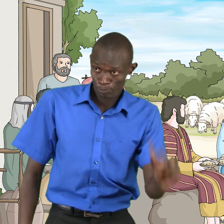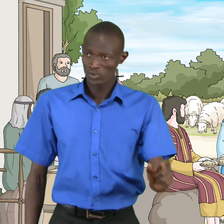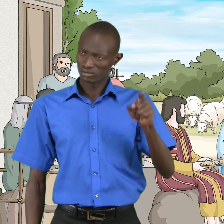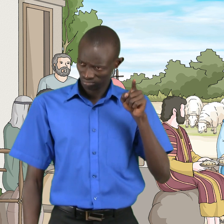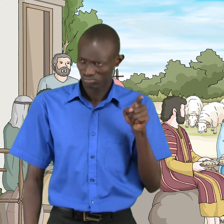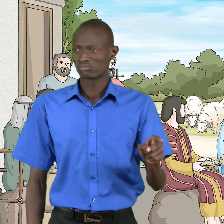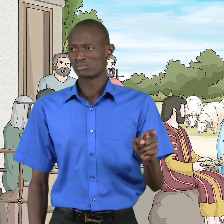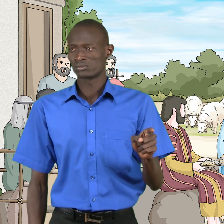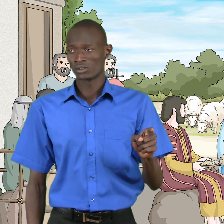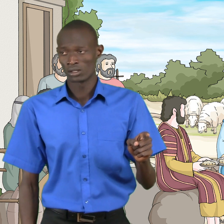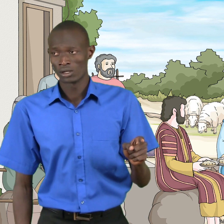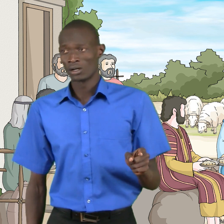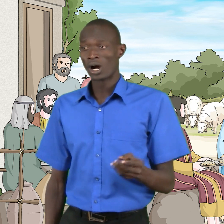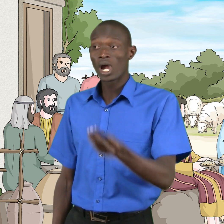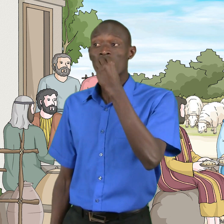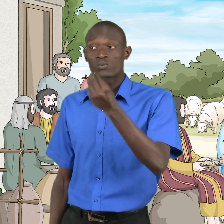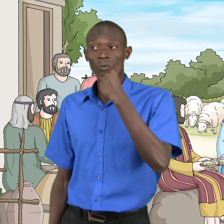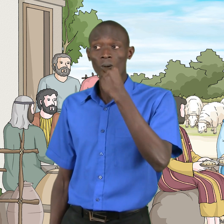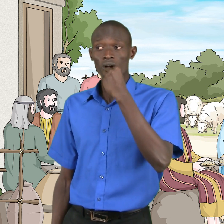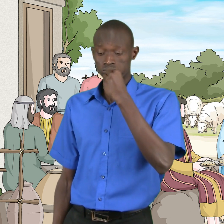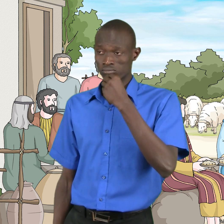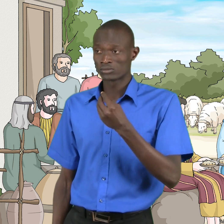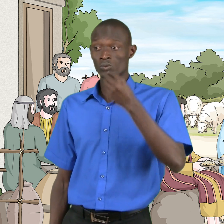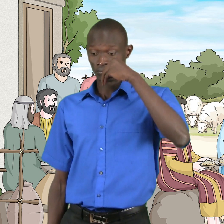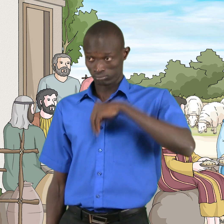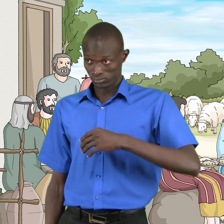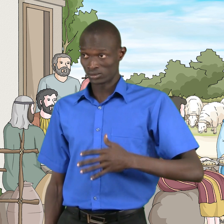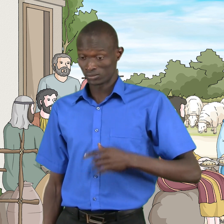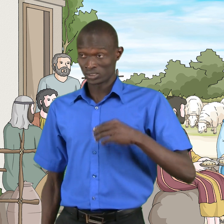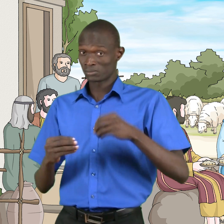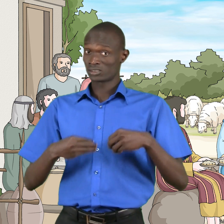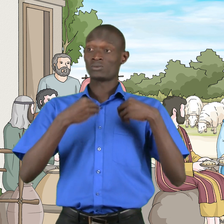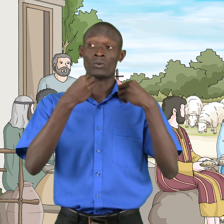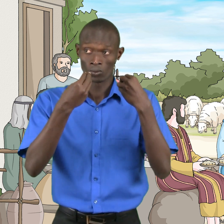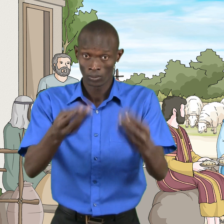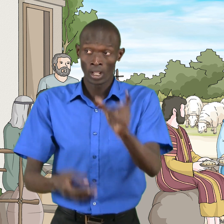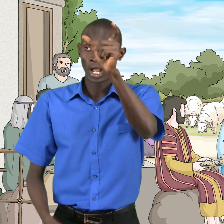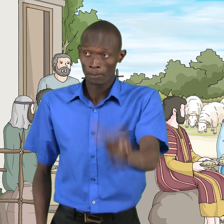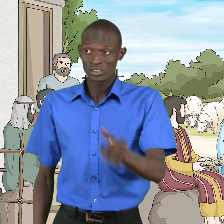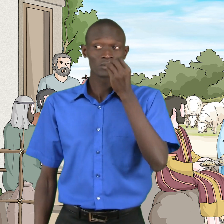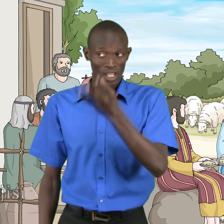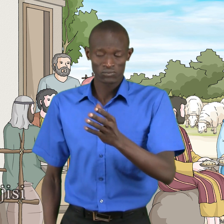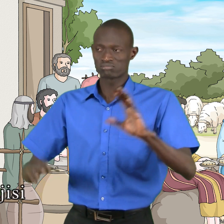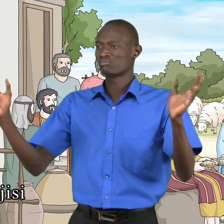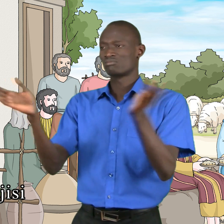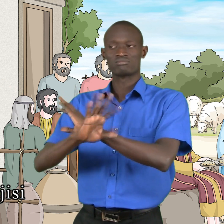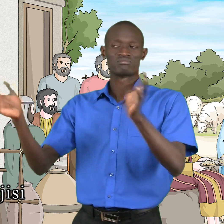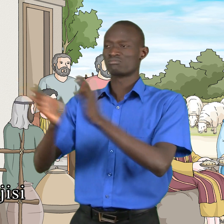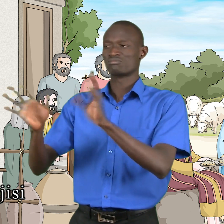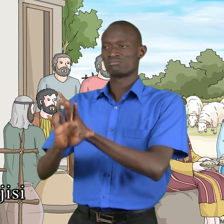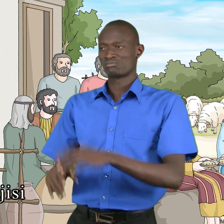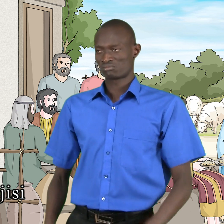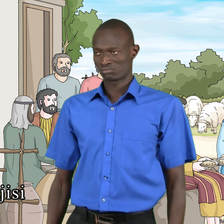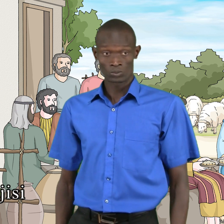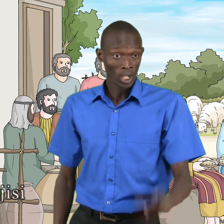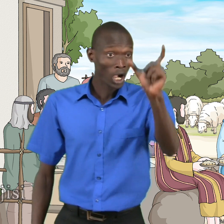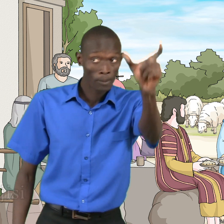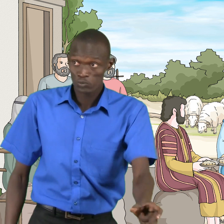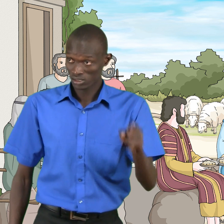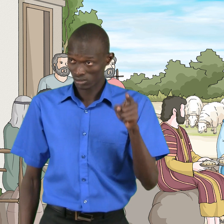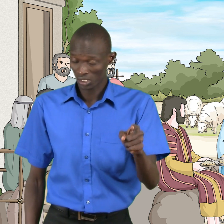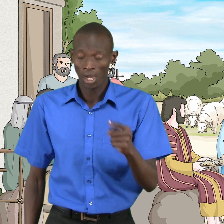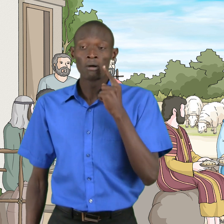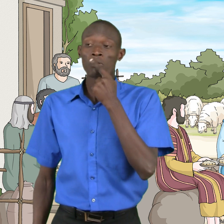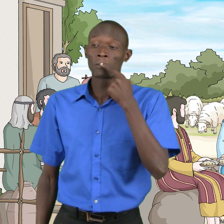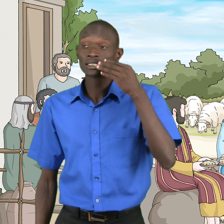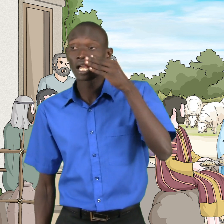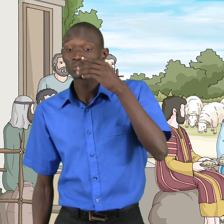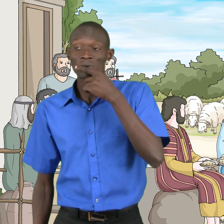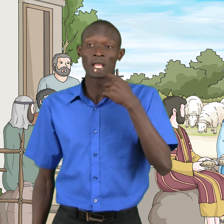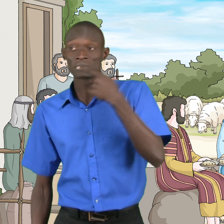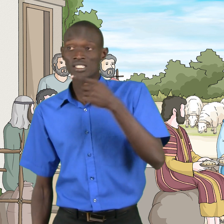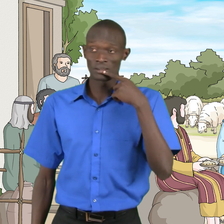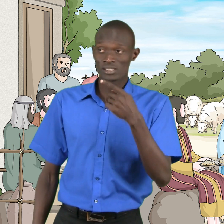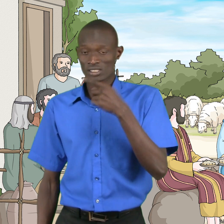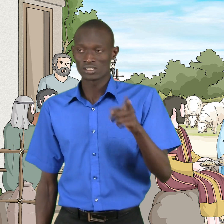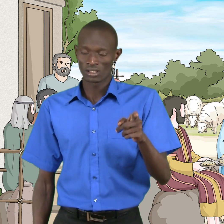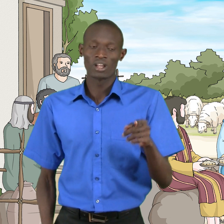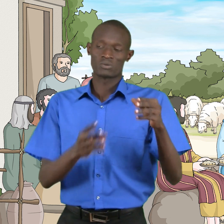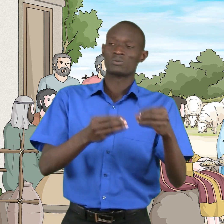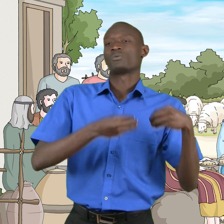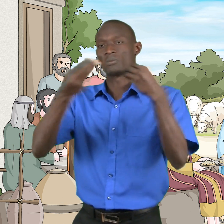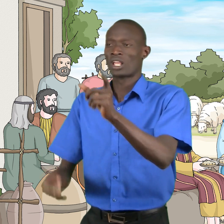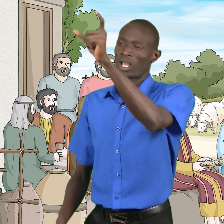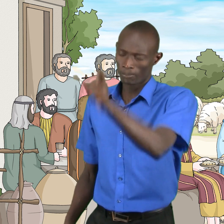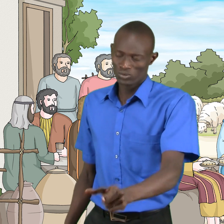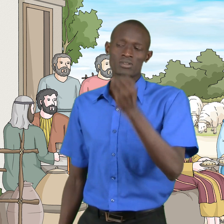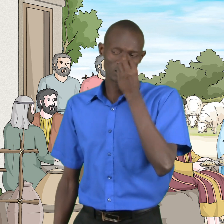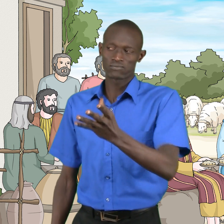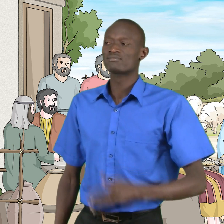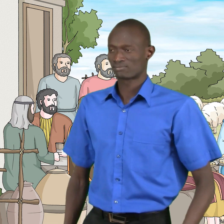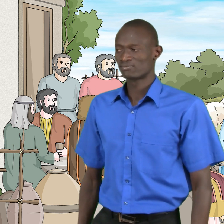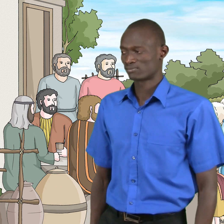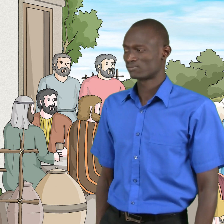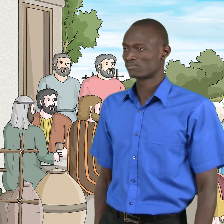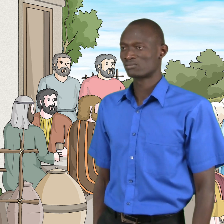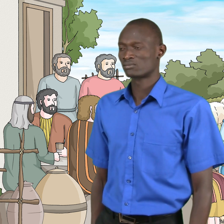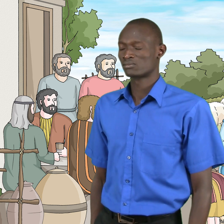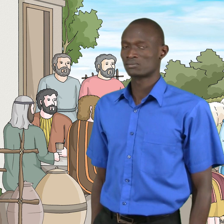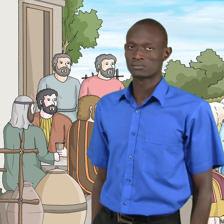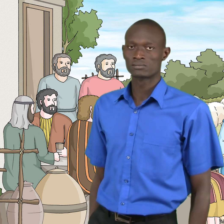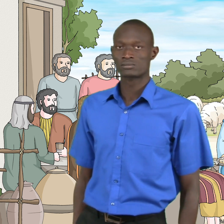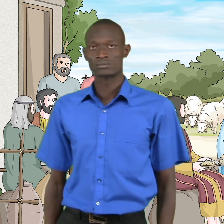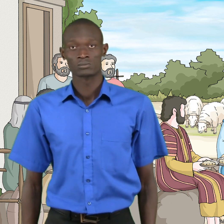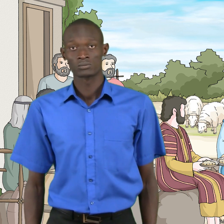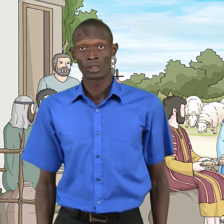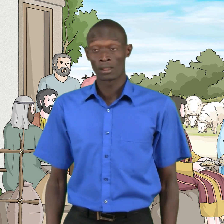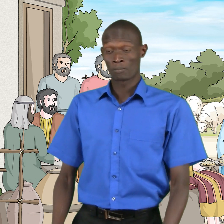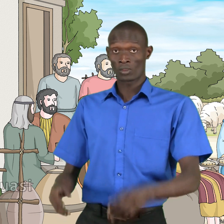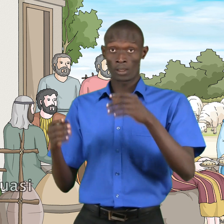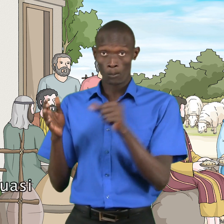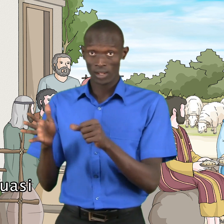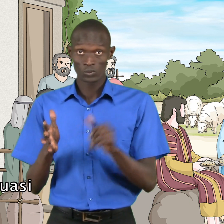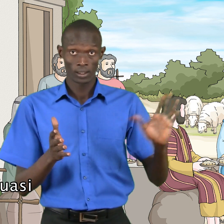A man is not defiled by what enters his mouth, but by what comes out of it.”